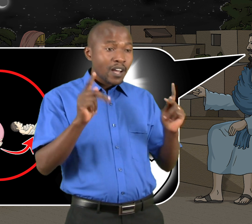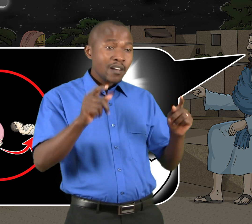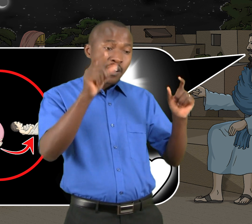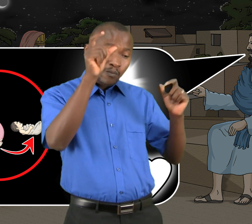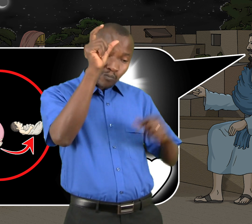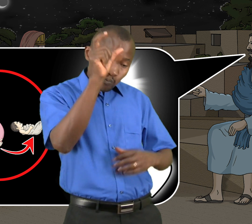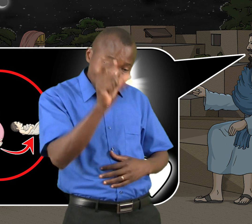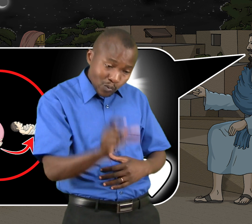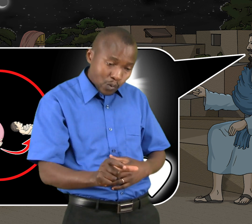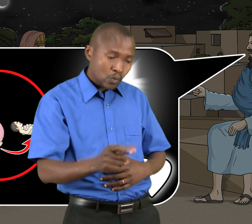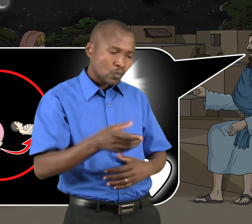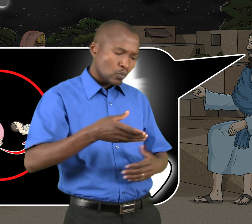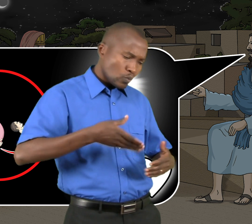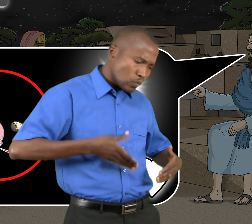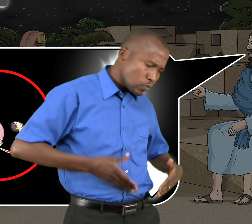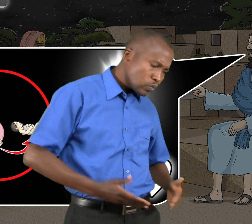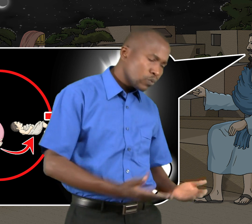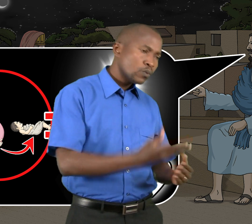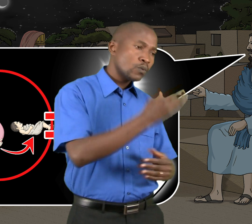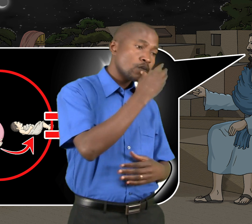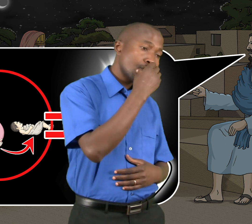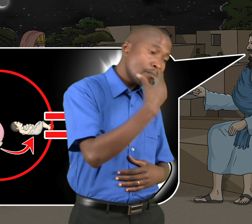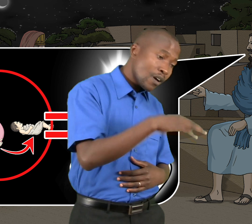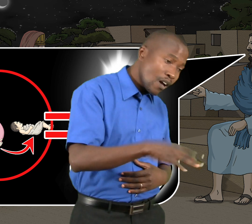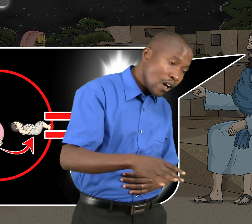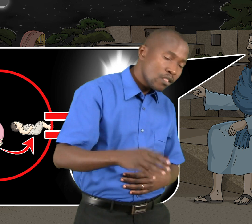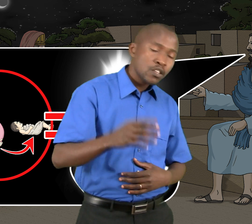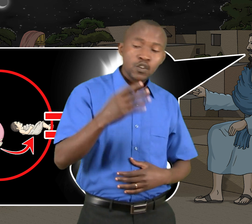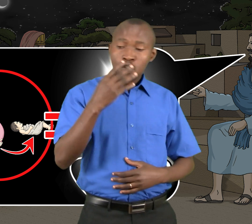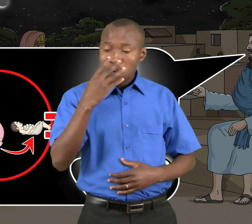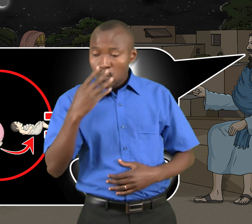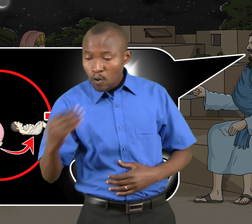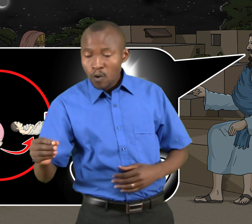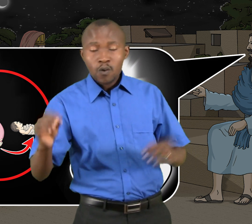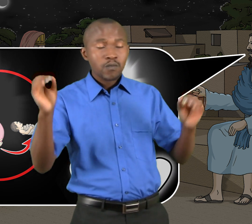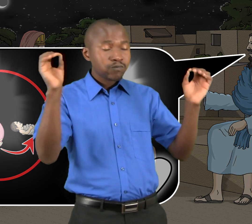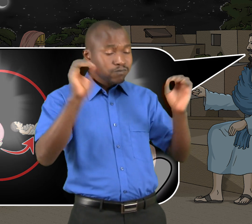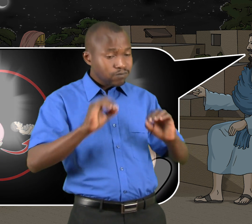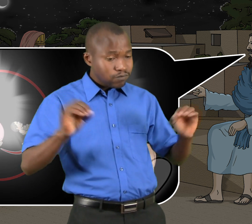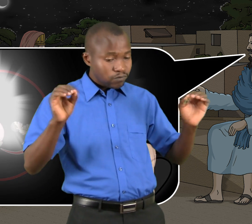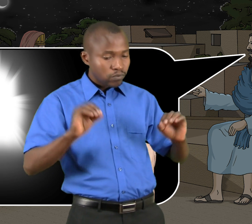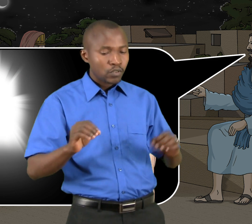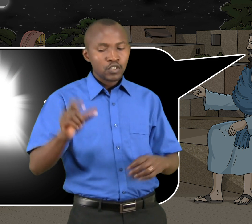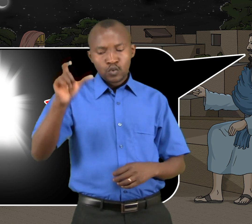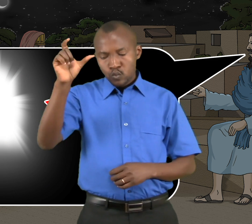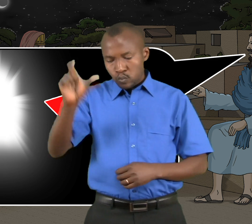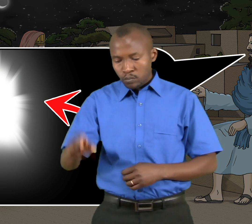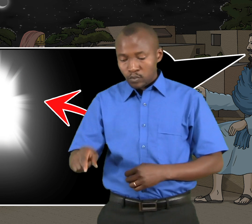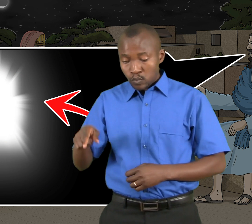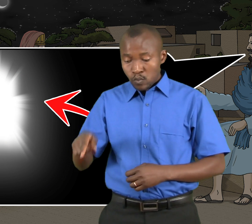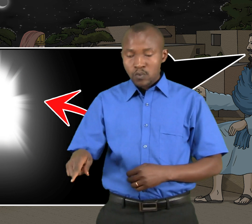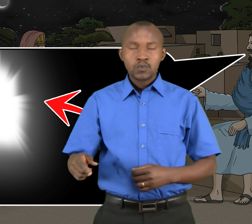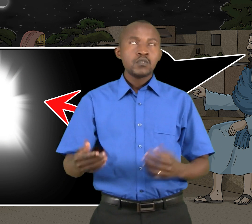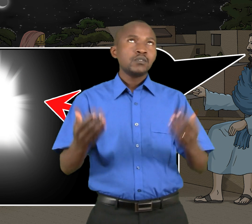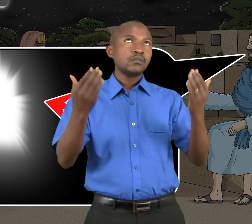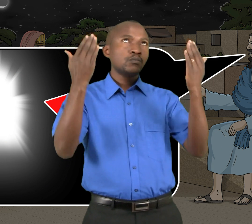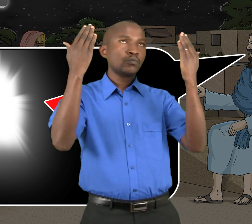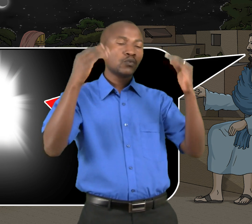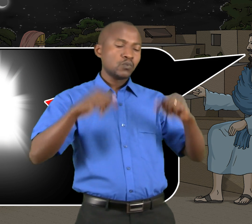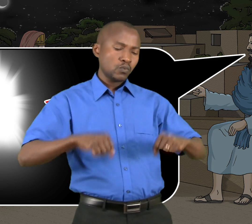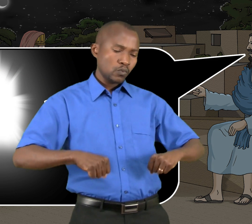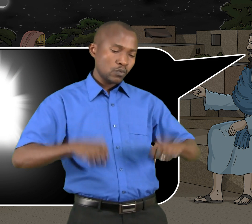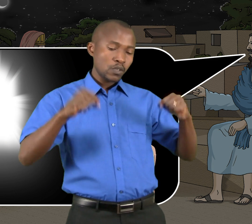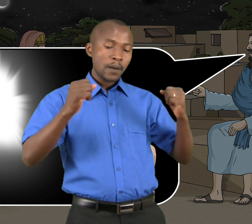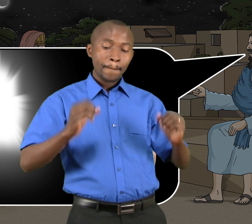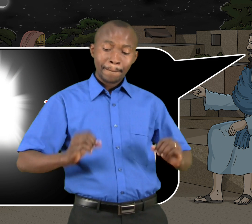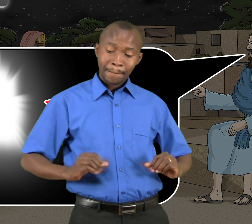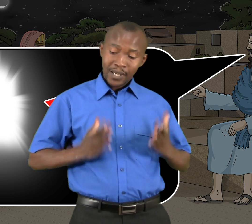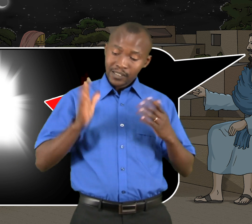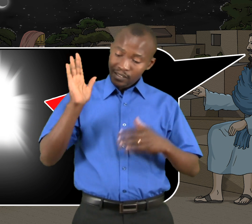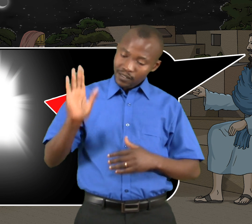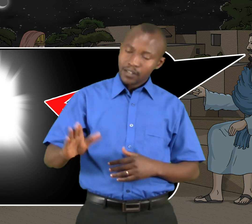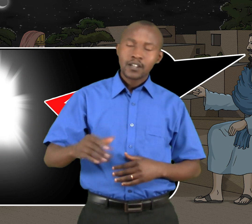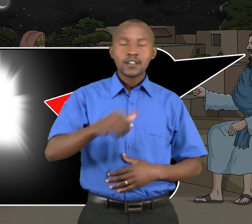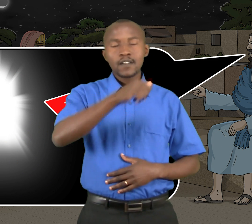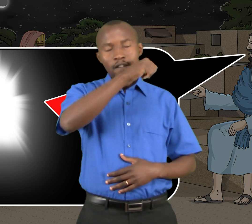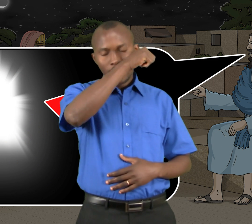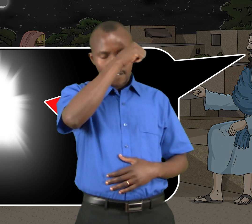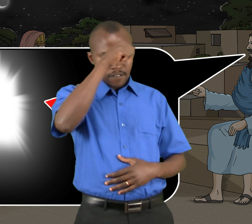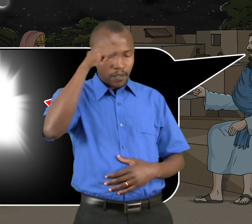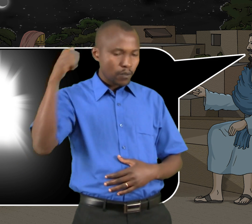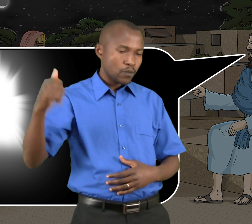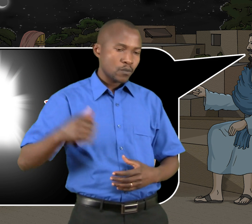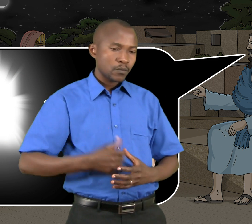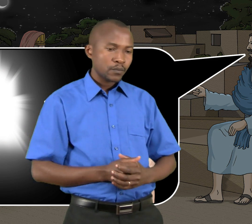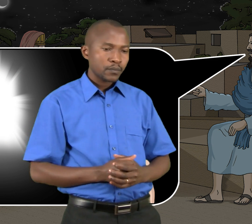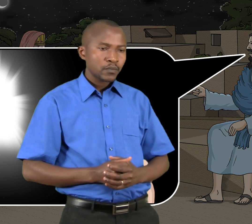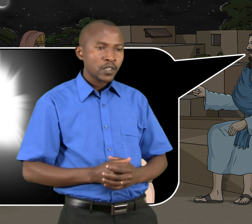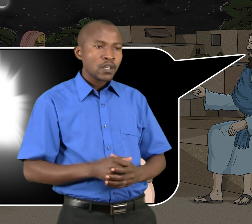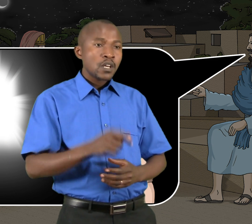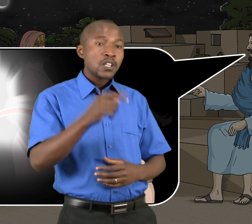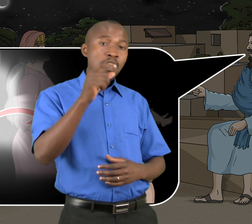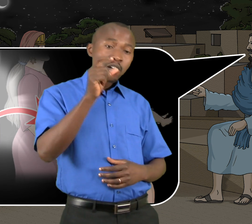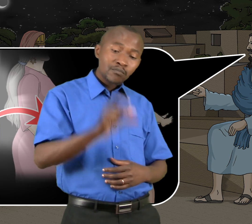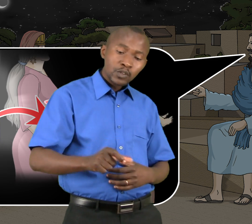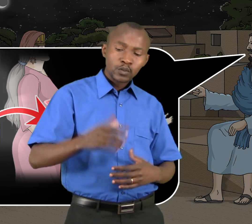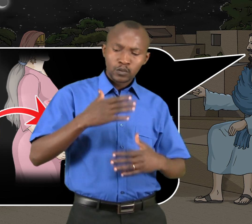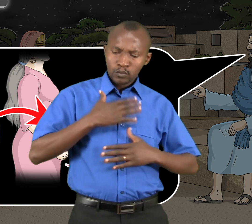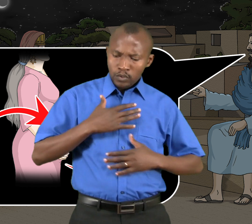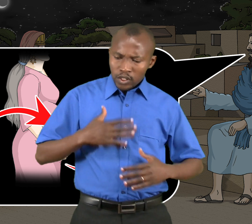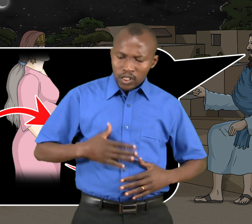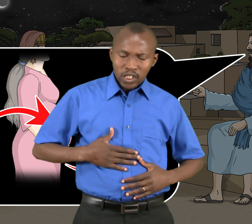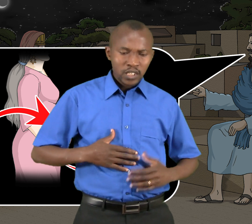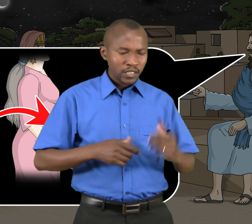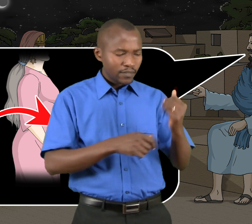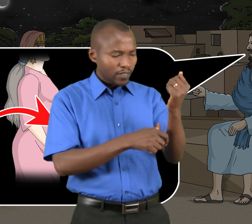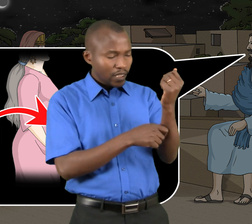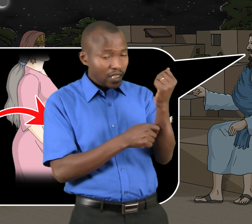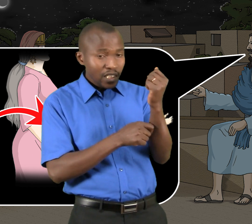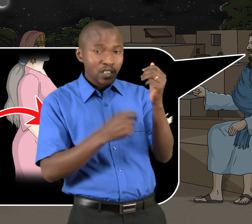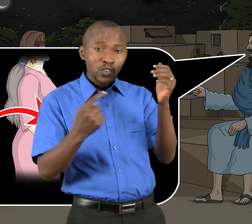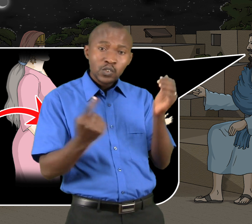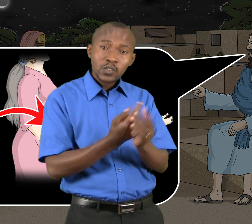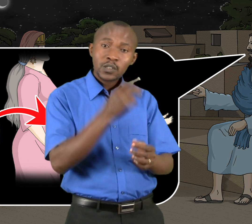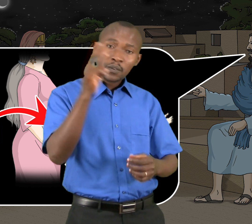Flesh is born of flesh, but spirit is born of the Spirit.